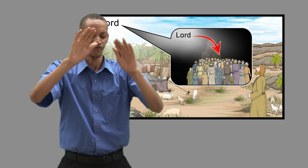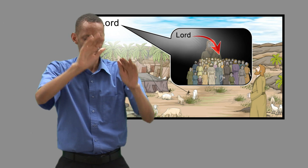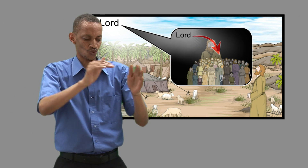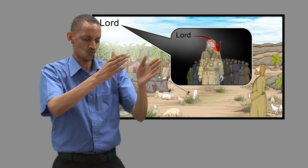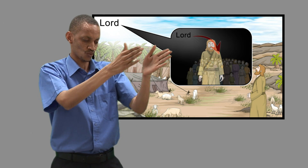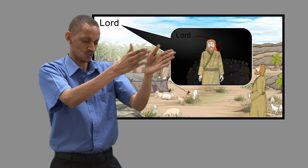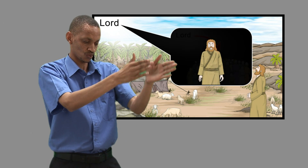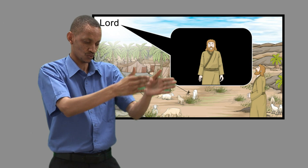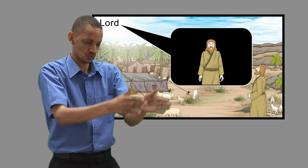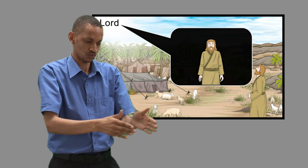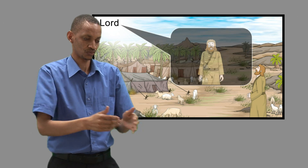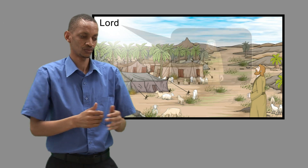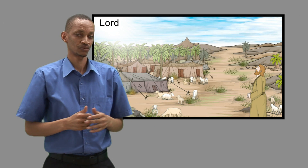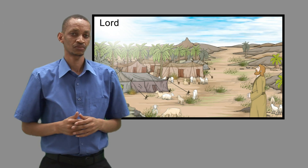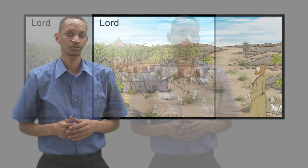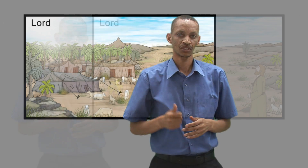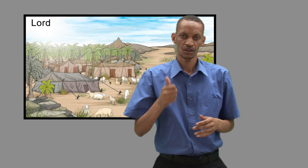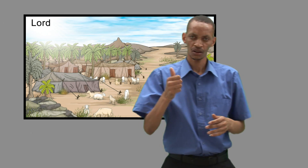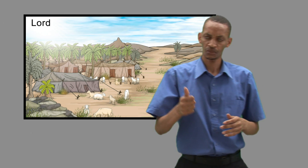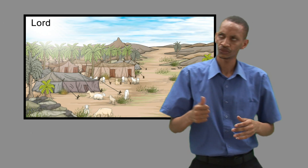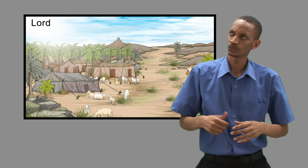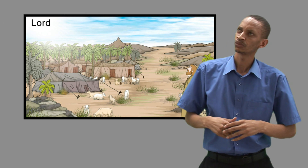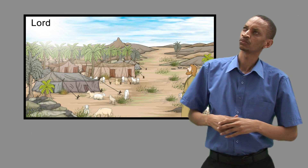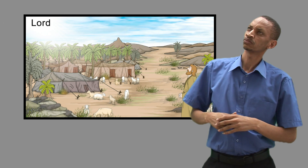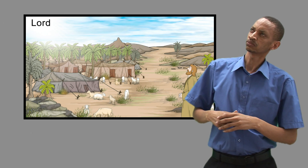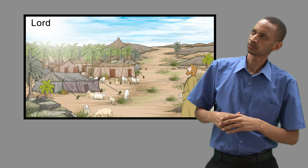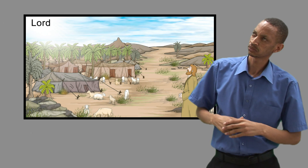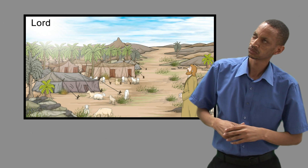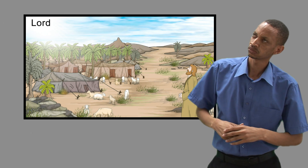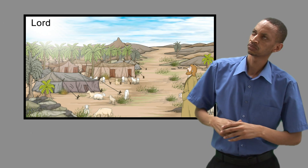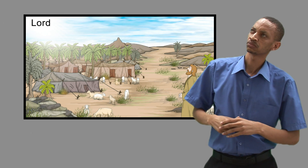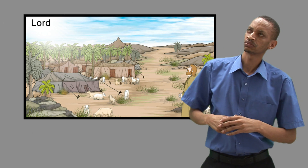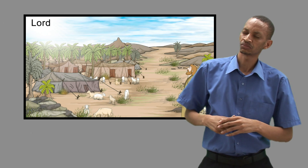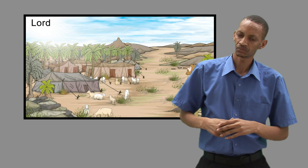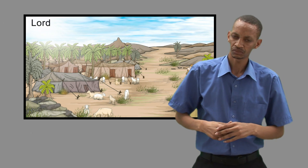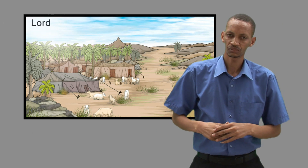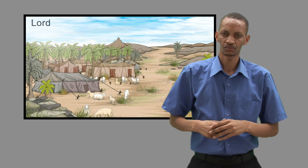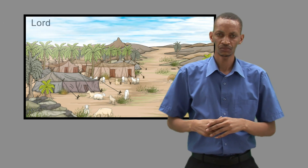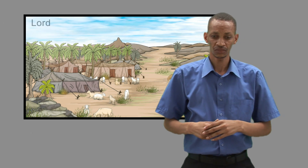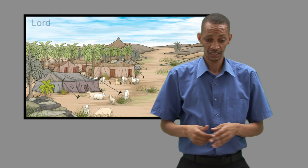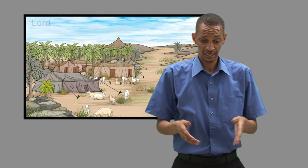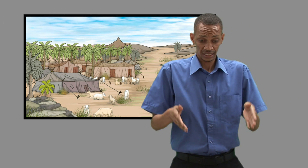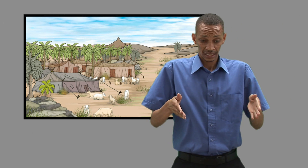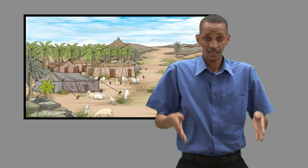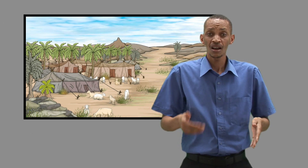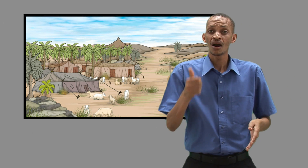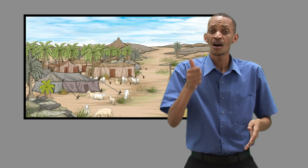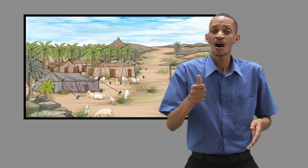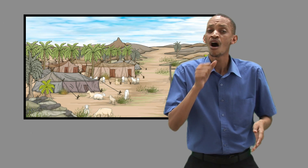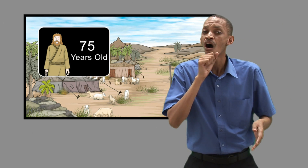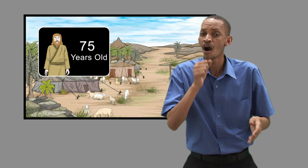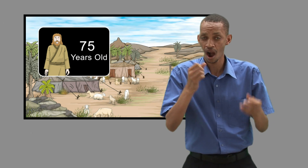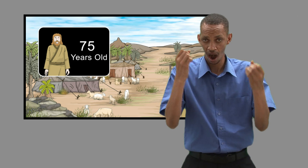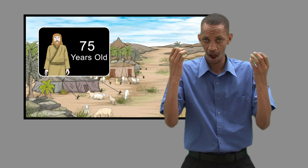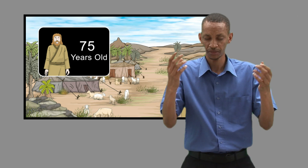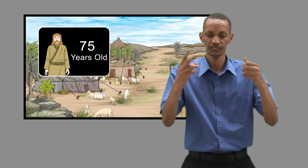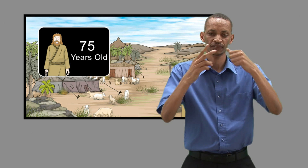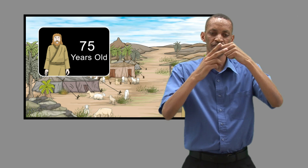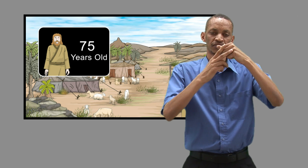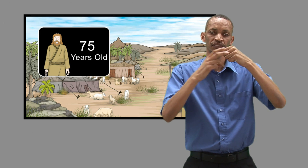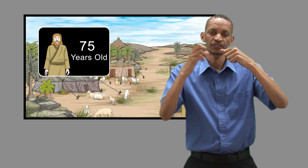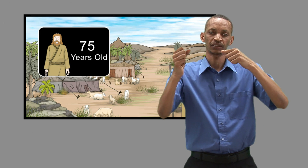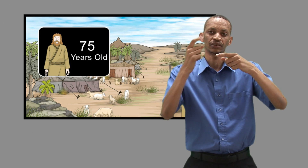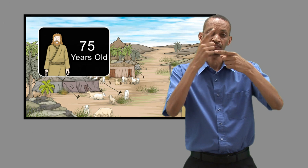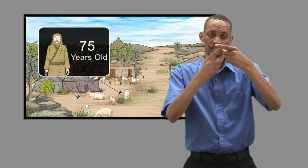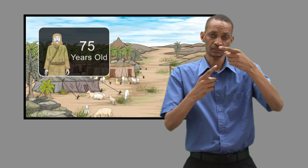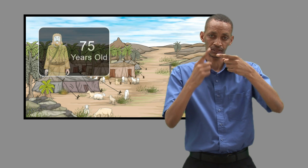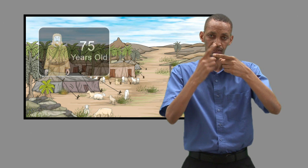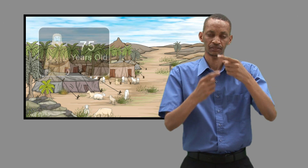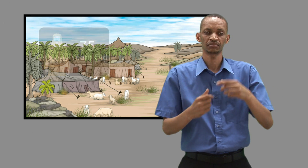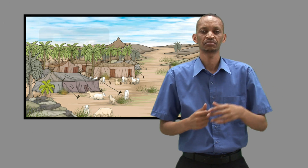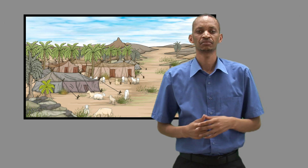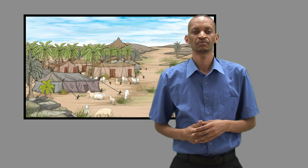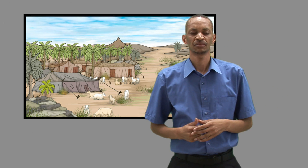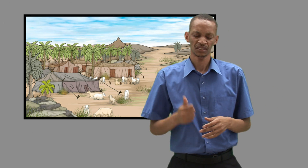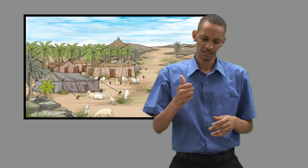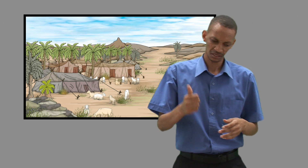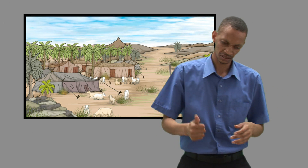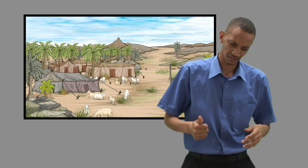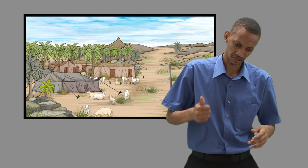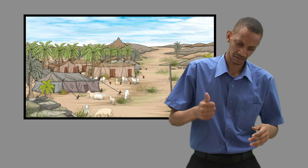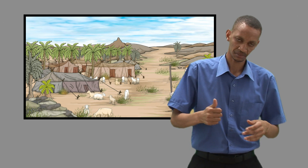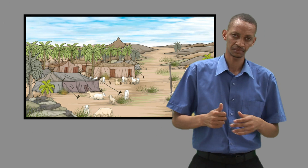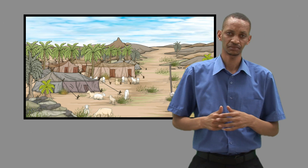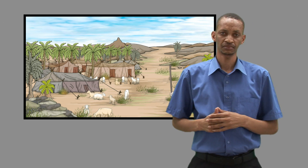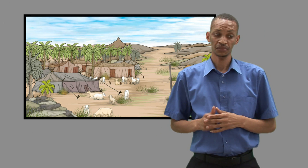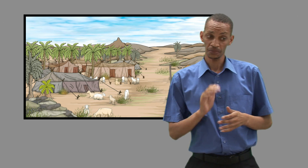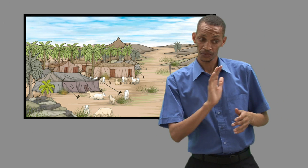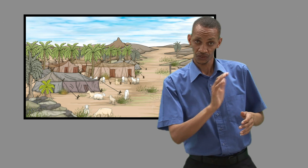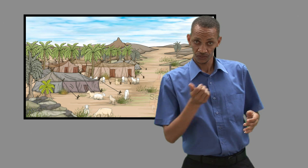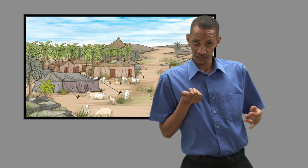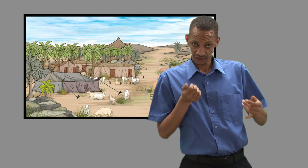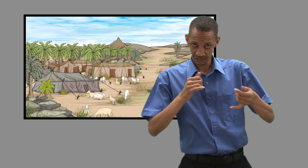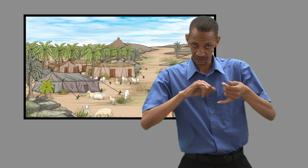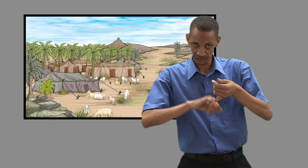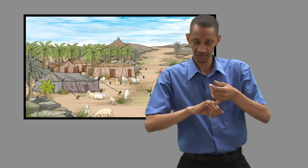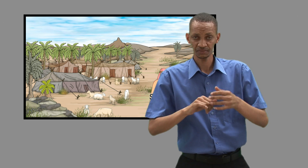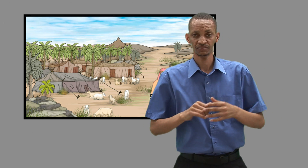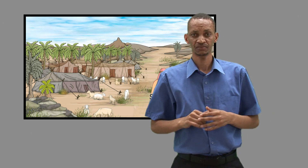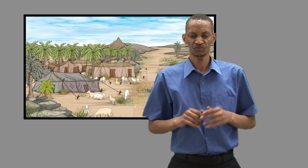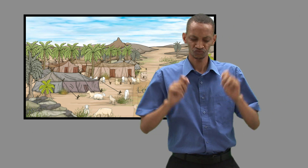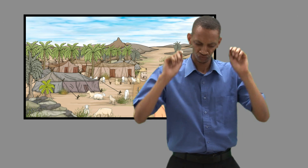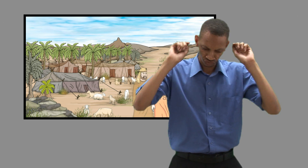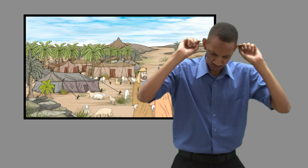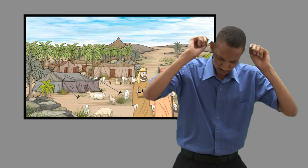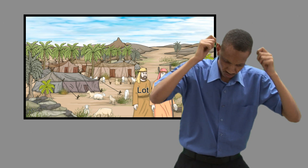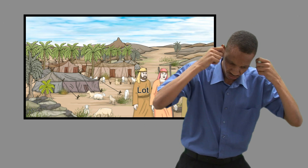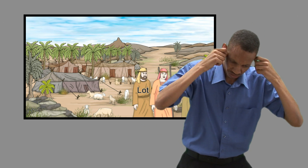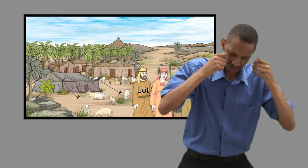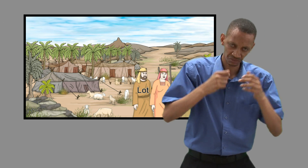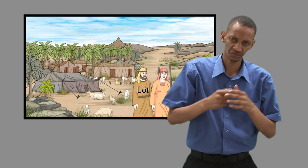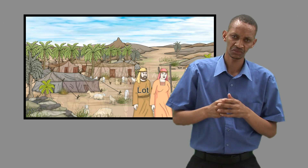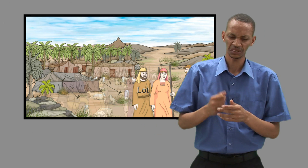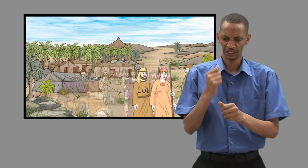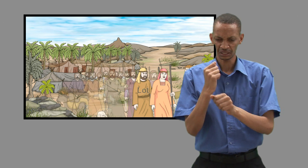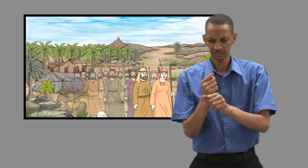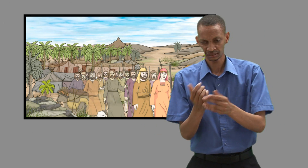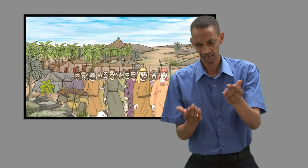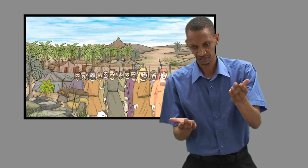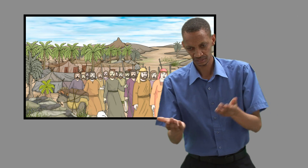So Abram departed, as the LORD had directed him, and Lot went with him. Abram was seventy-five years old when he left Haran.